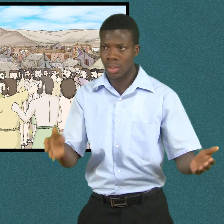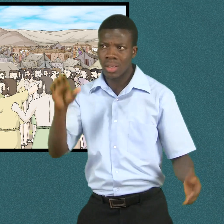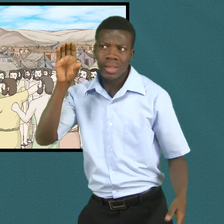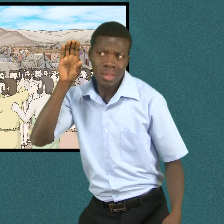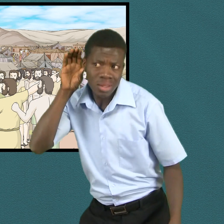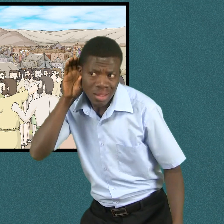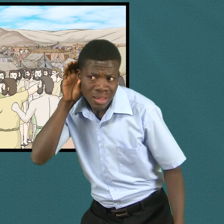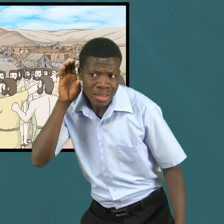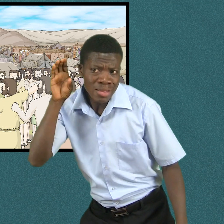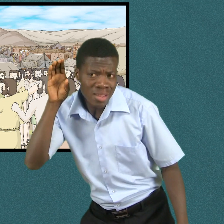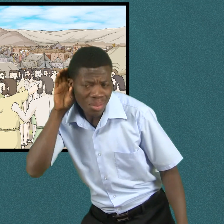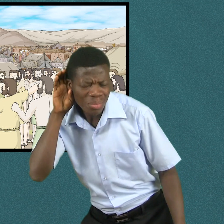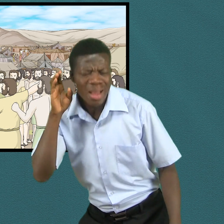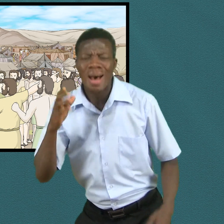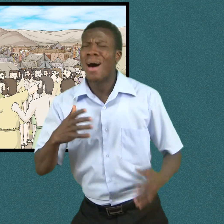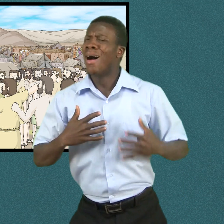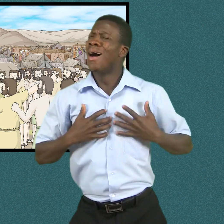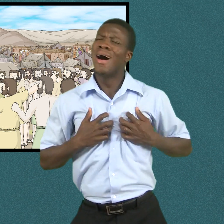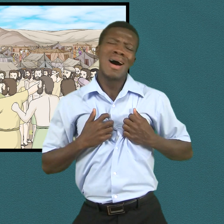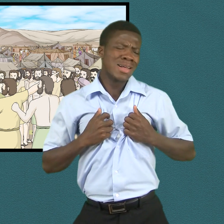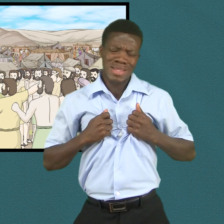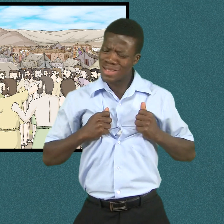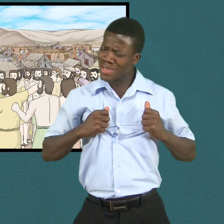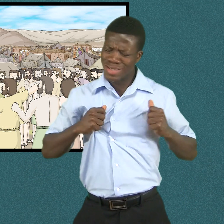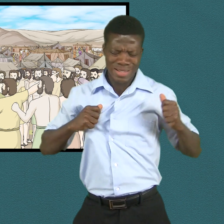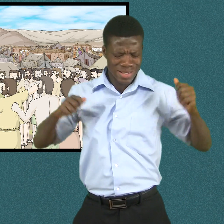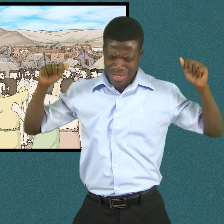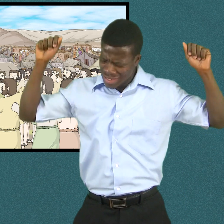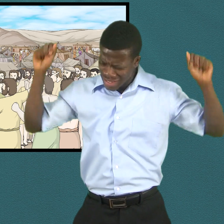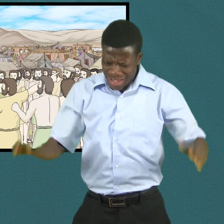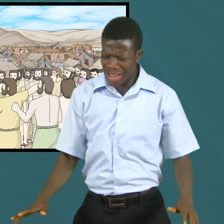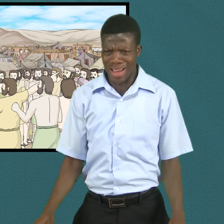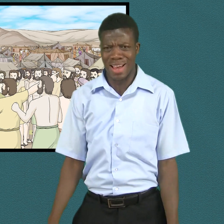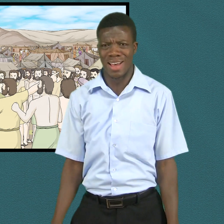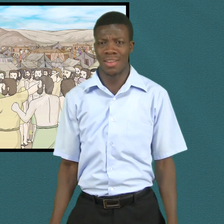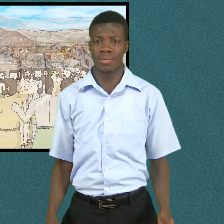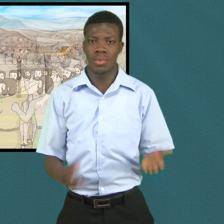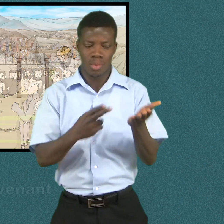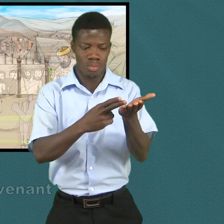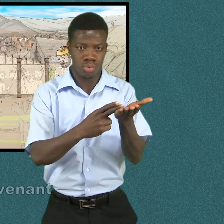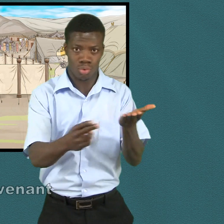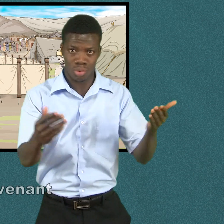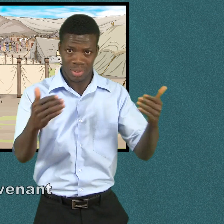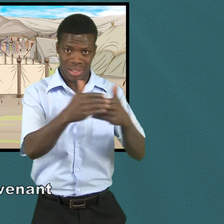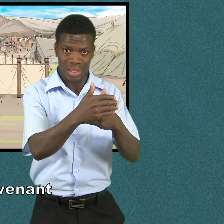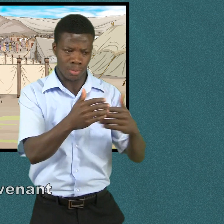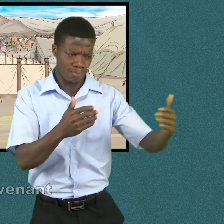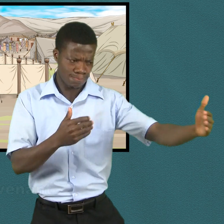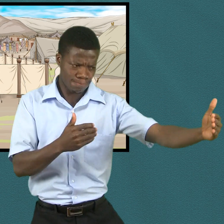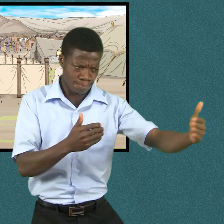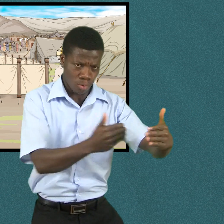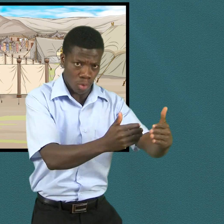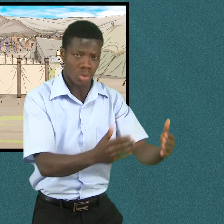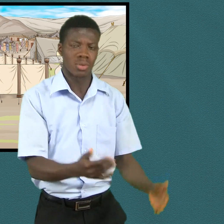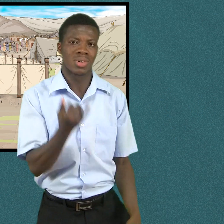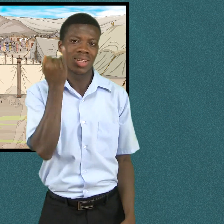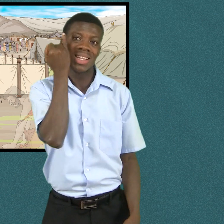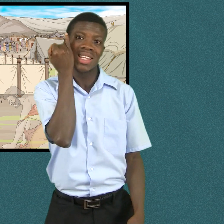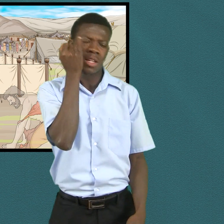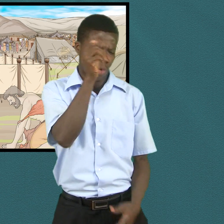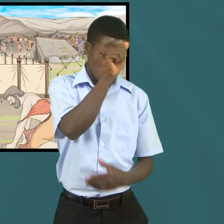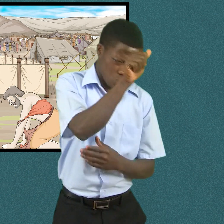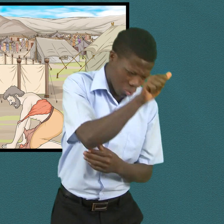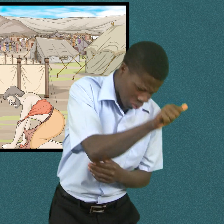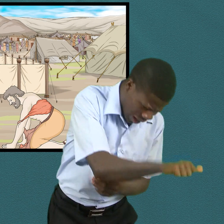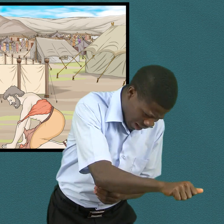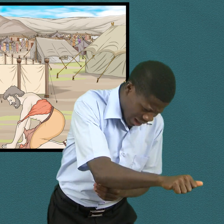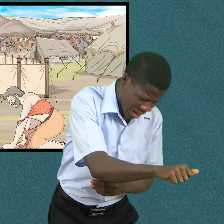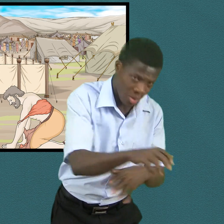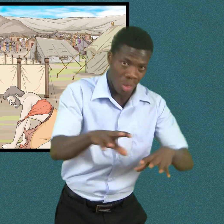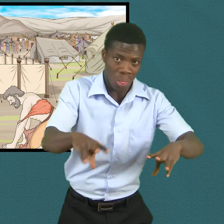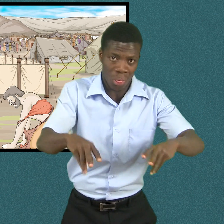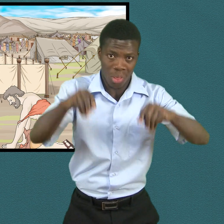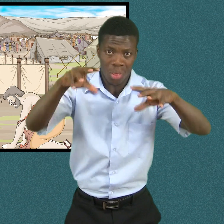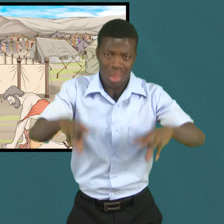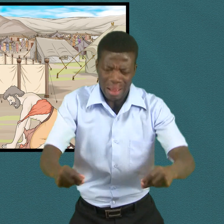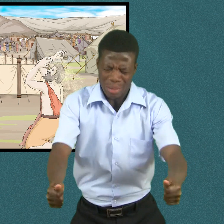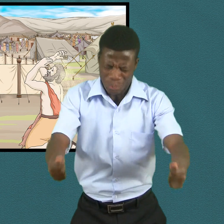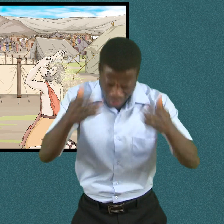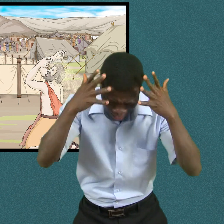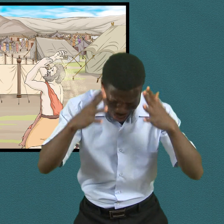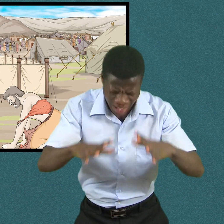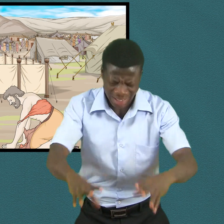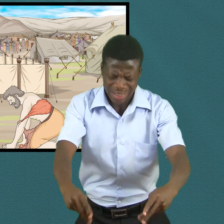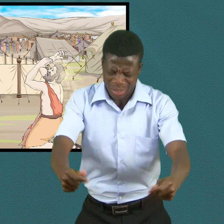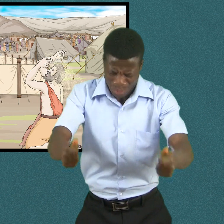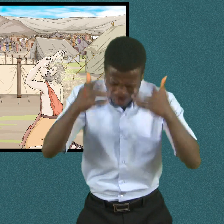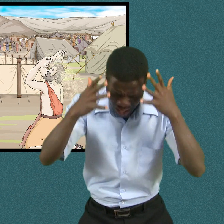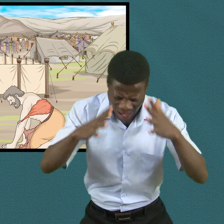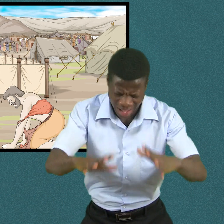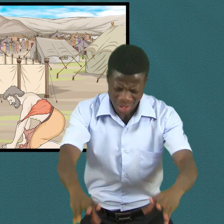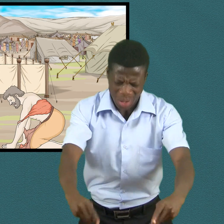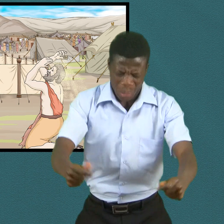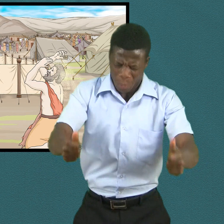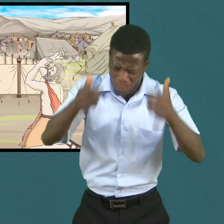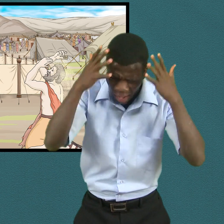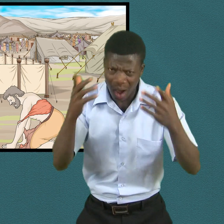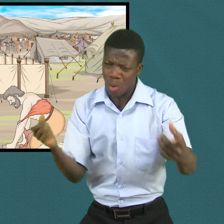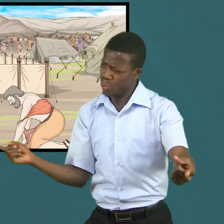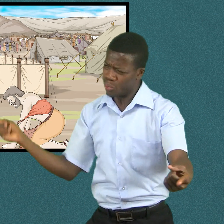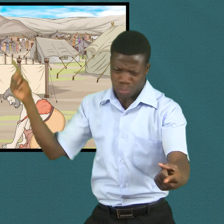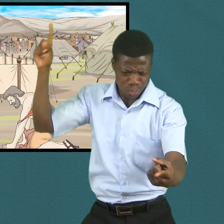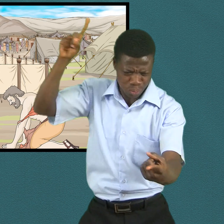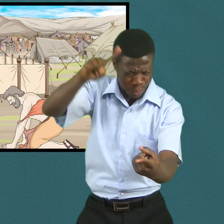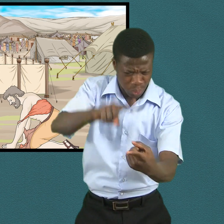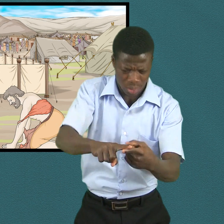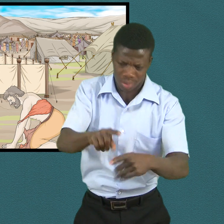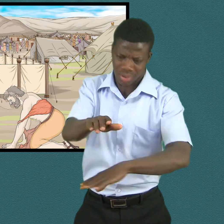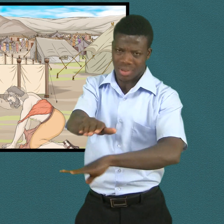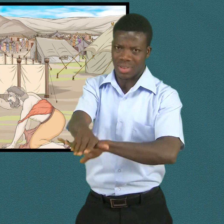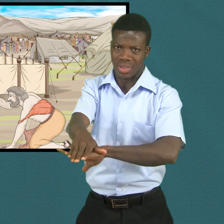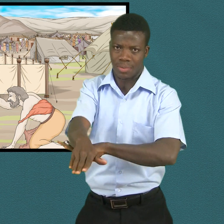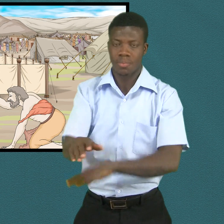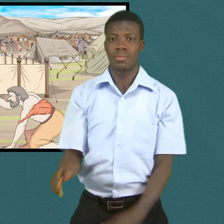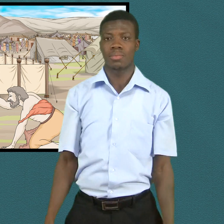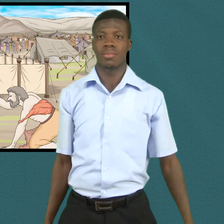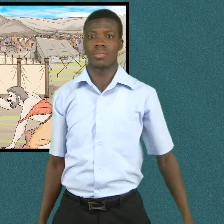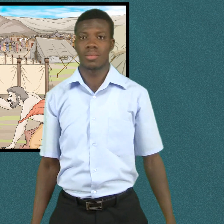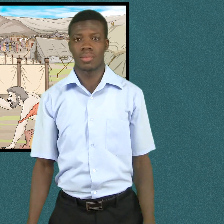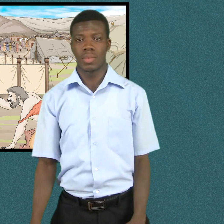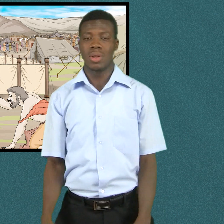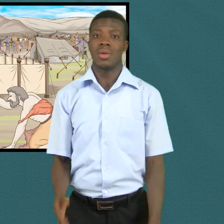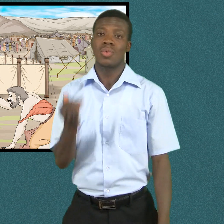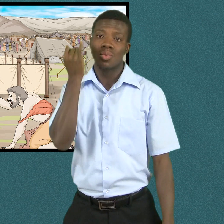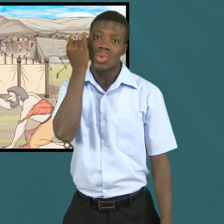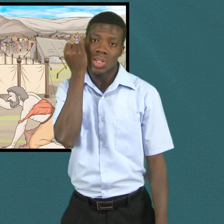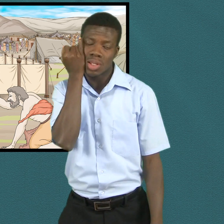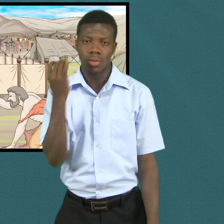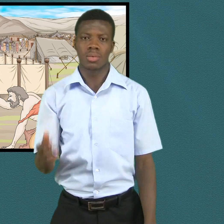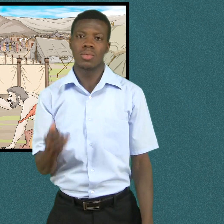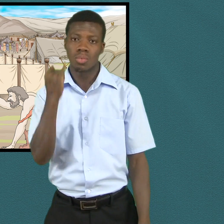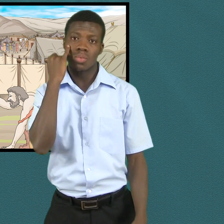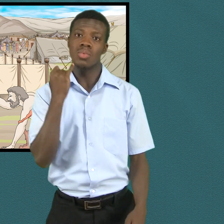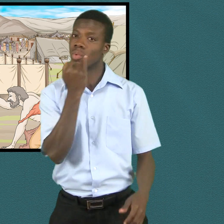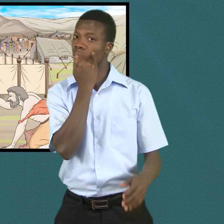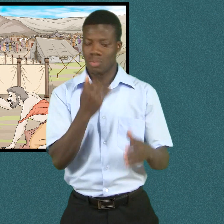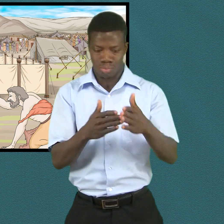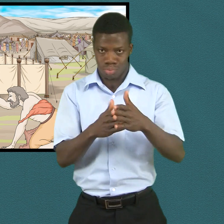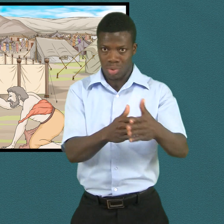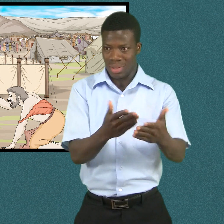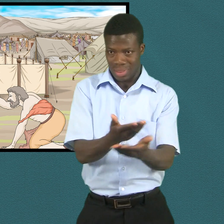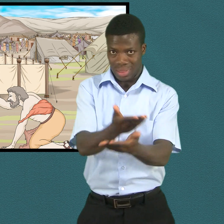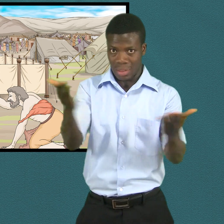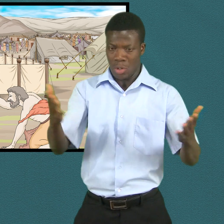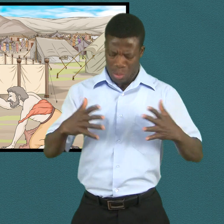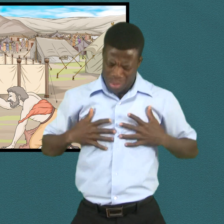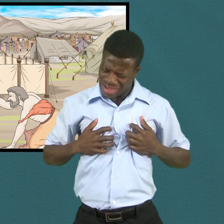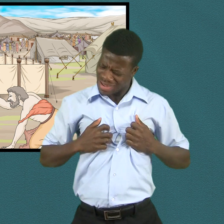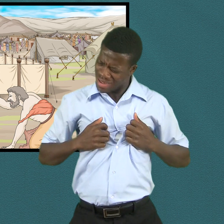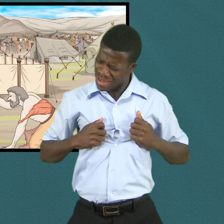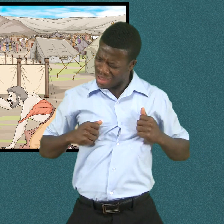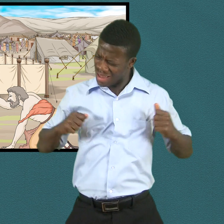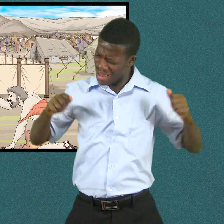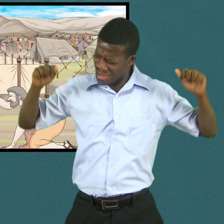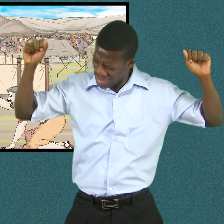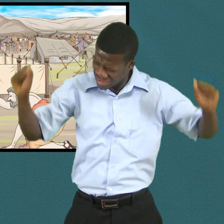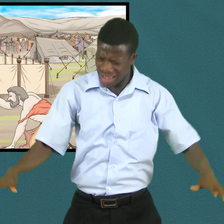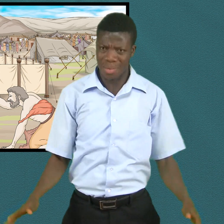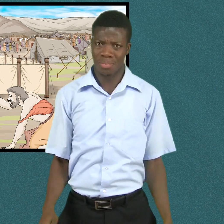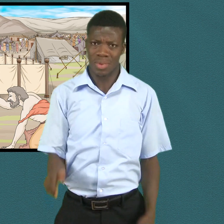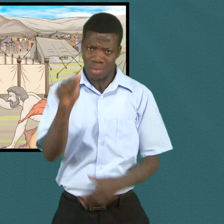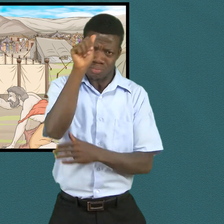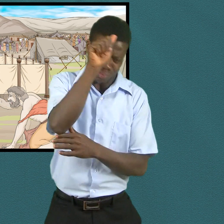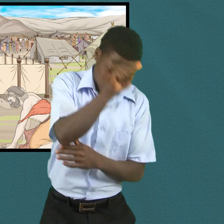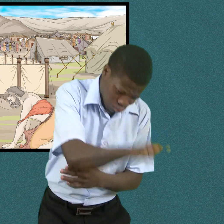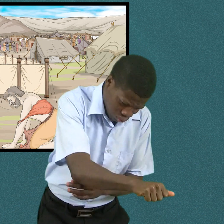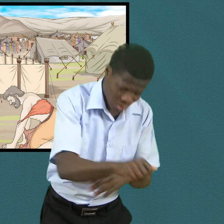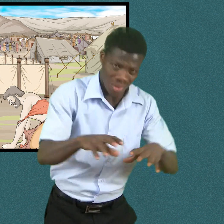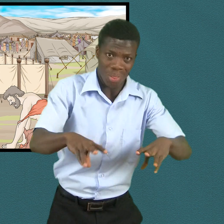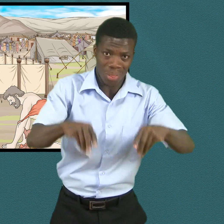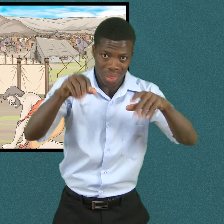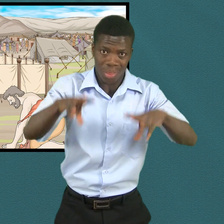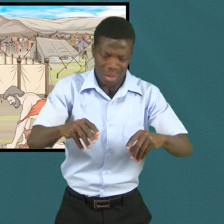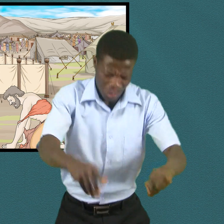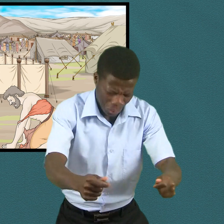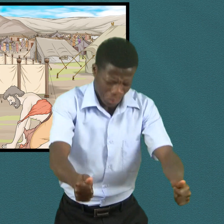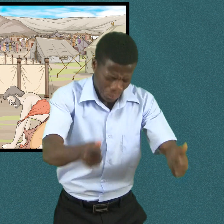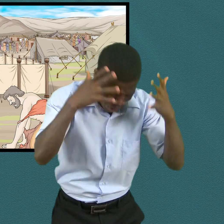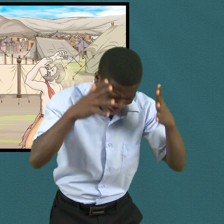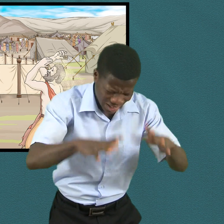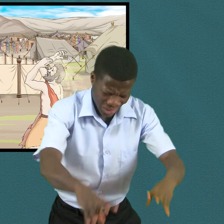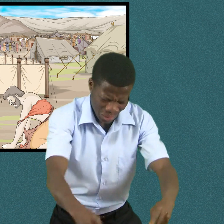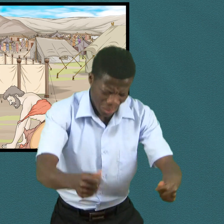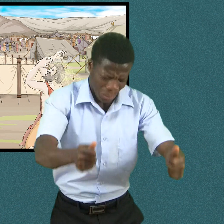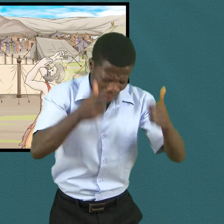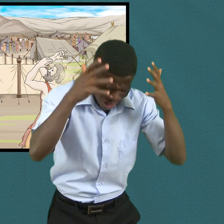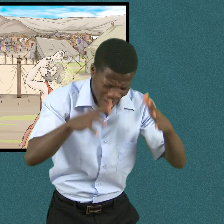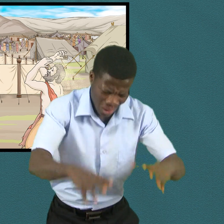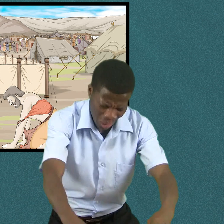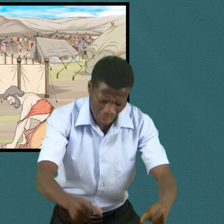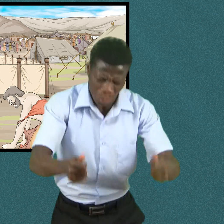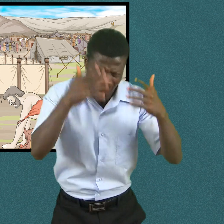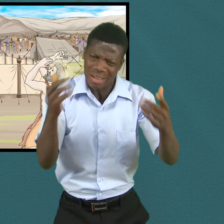Then Joshua tore his clothes and fell facedown before the ark of the LORD until evening, as did the elders of Israel;